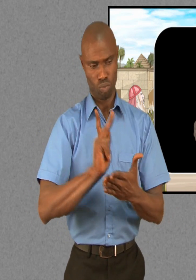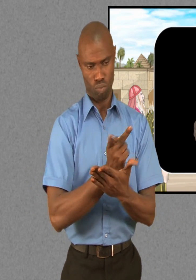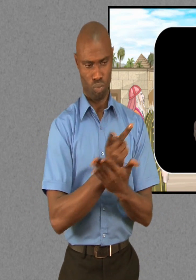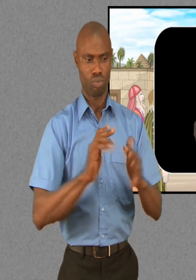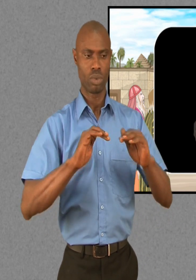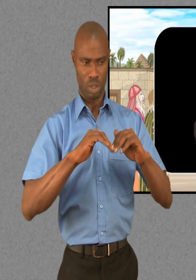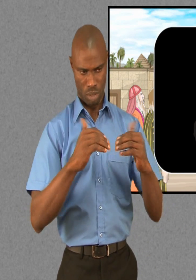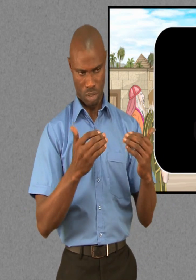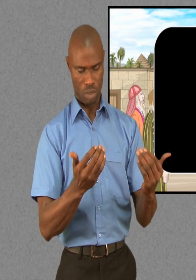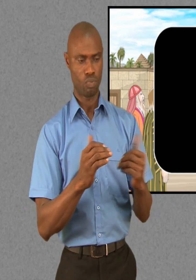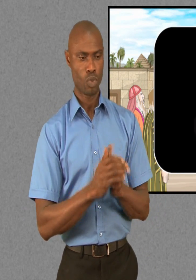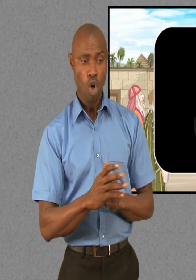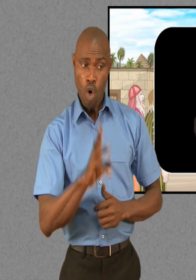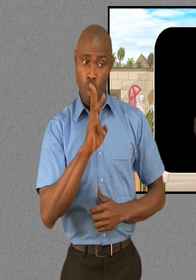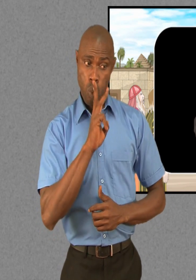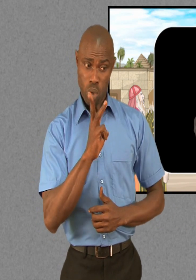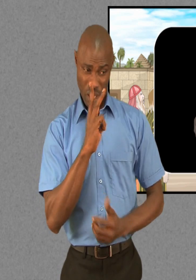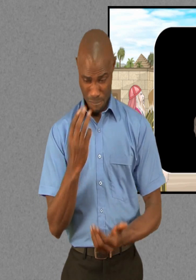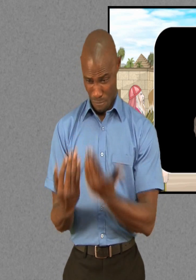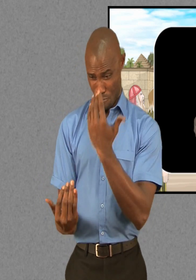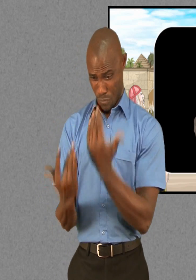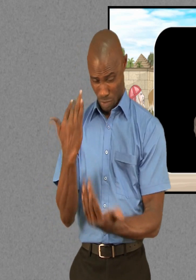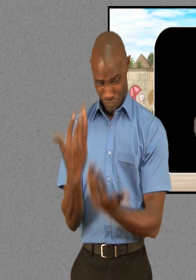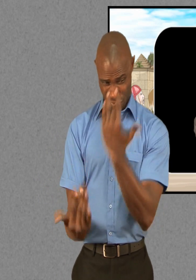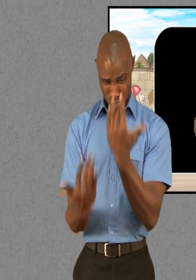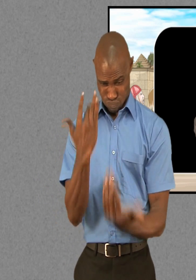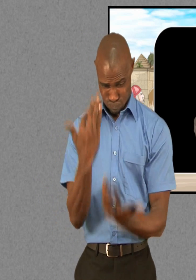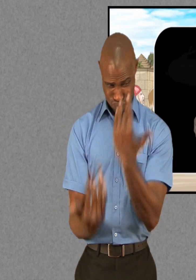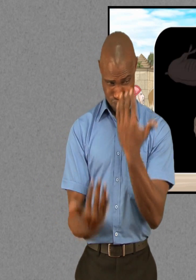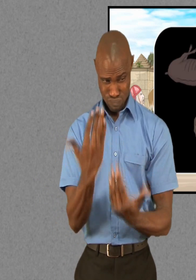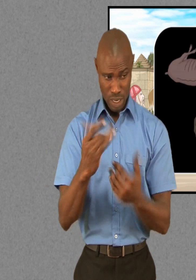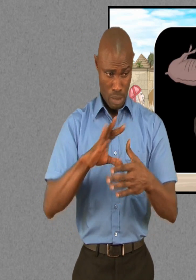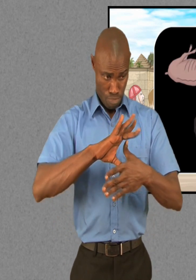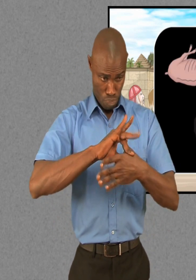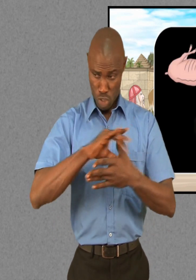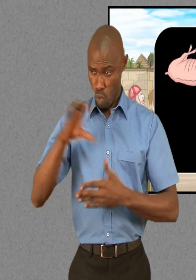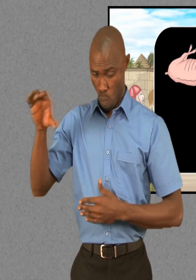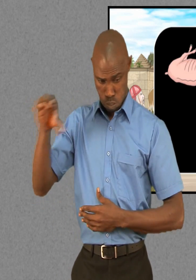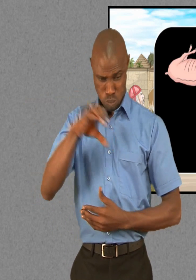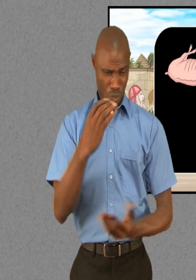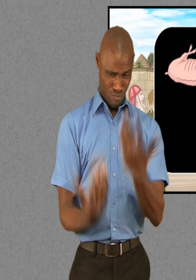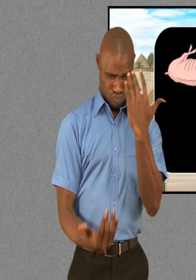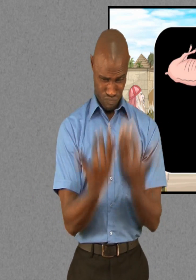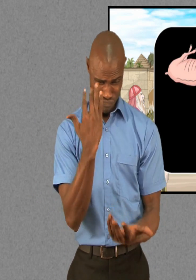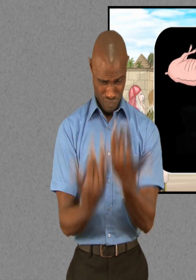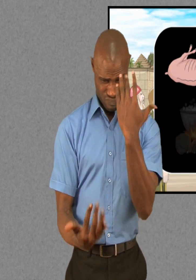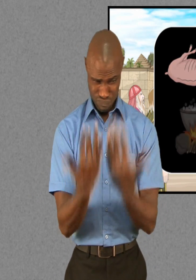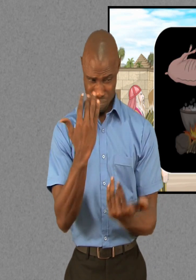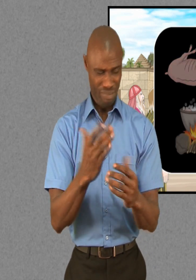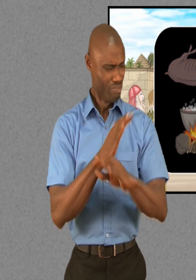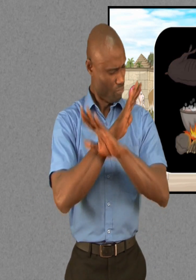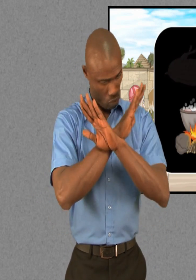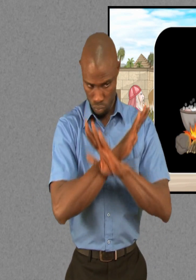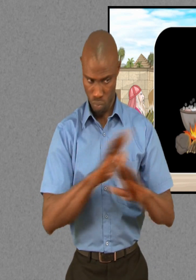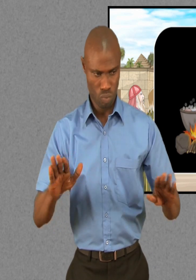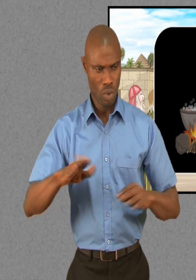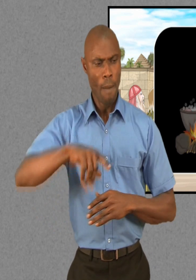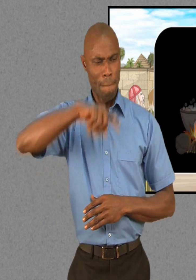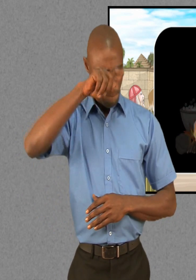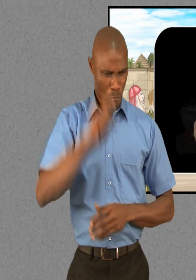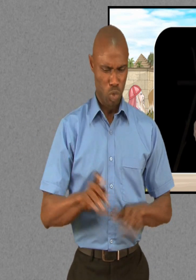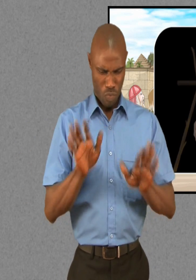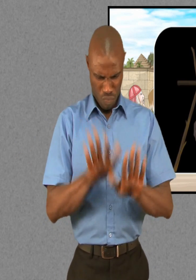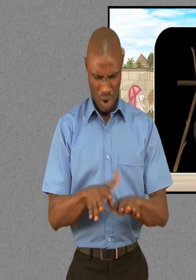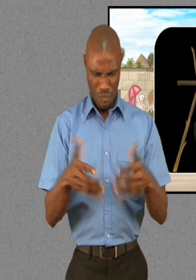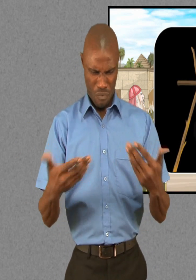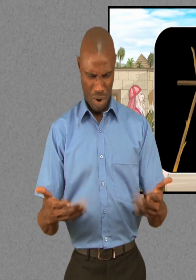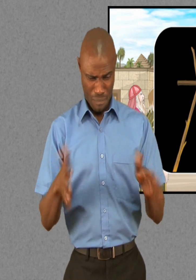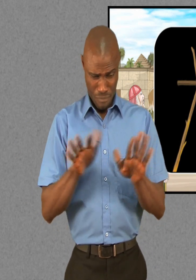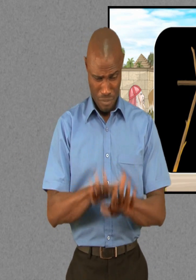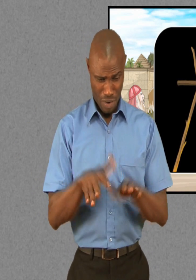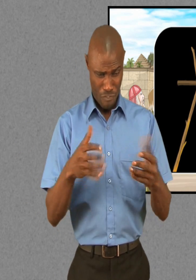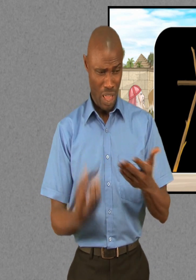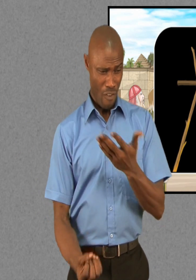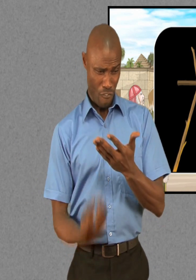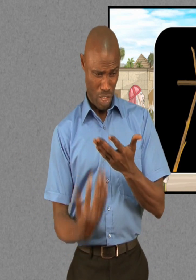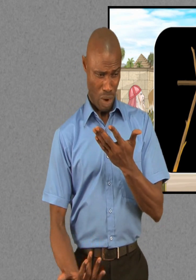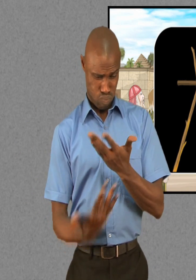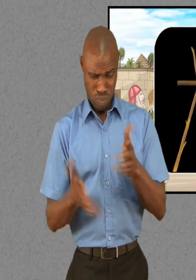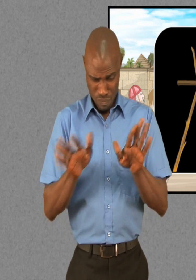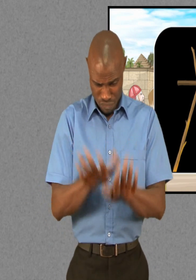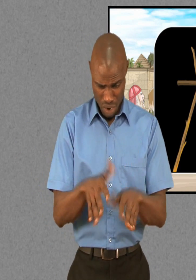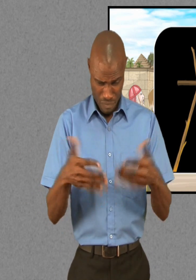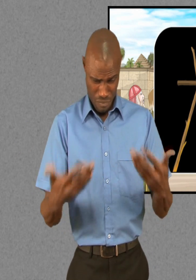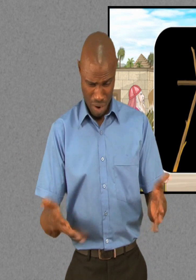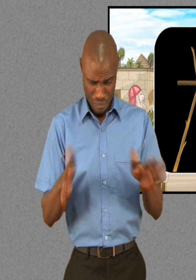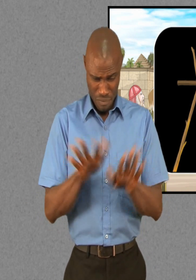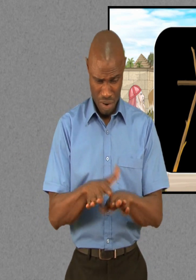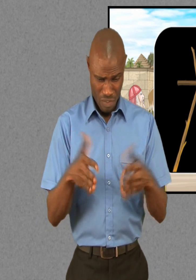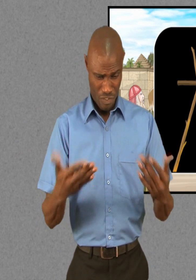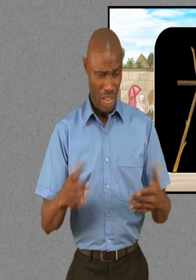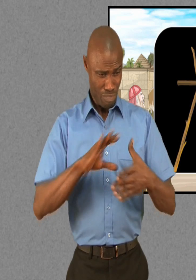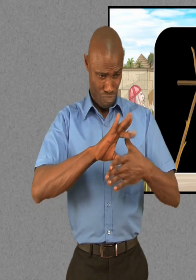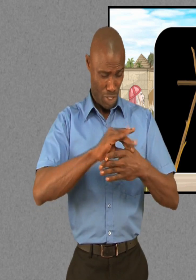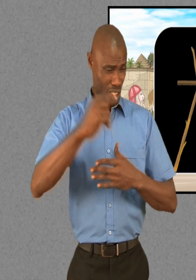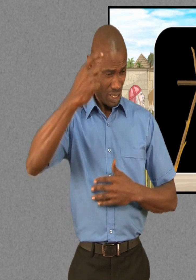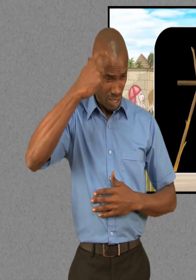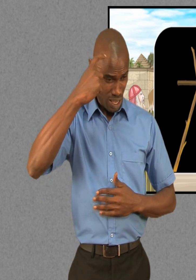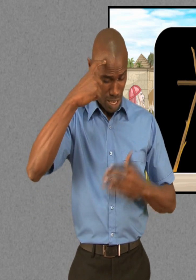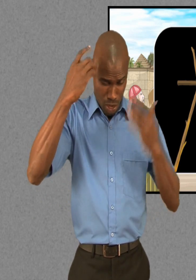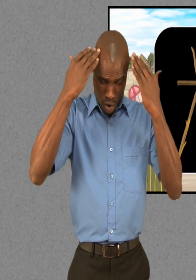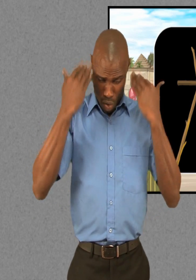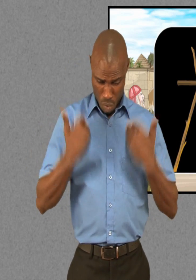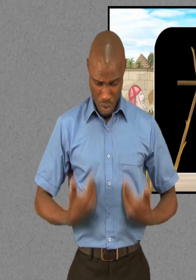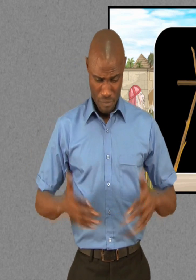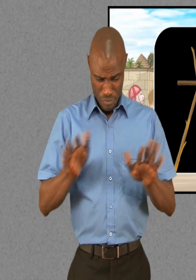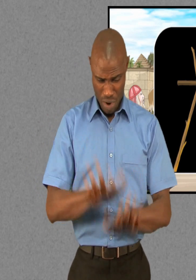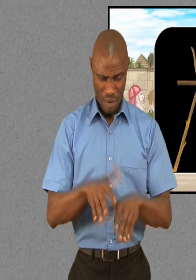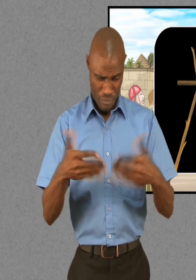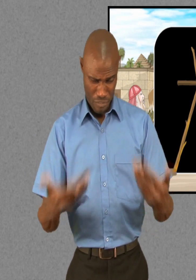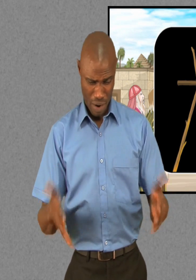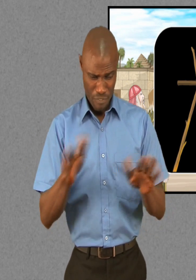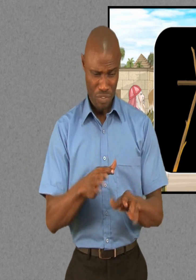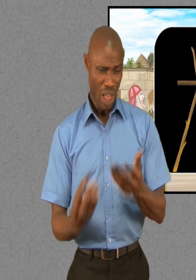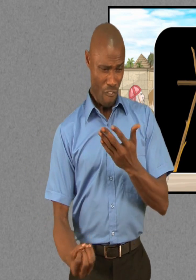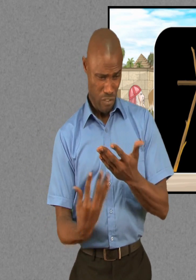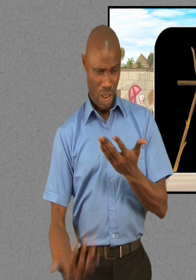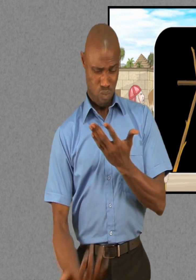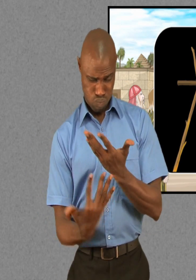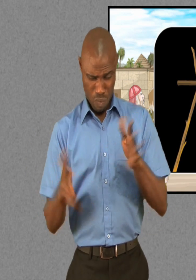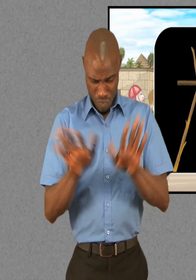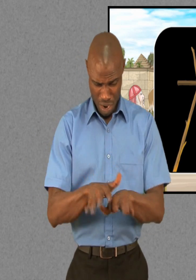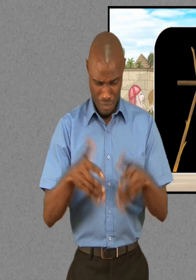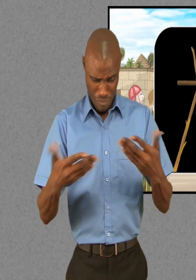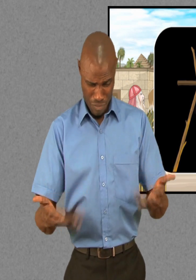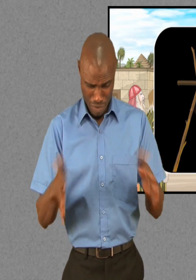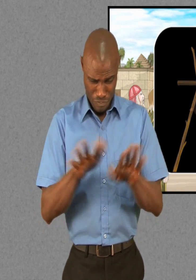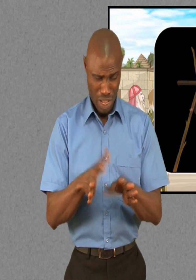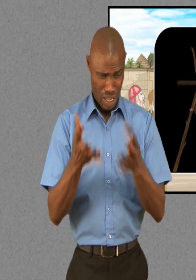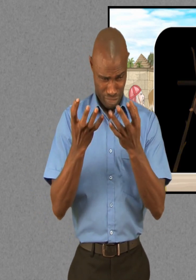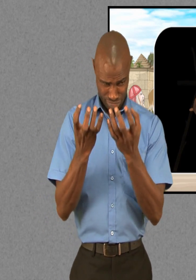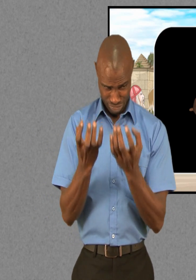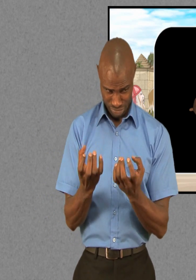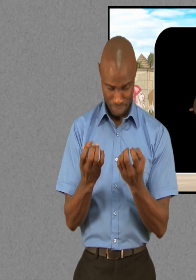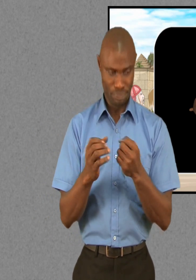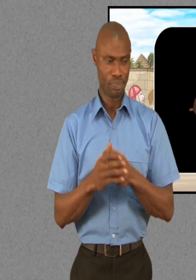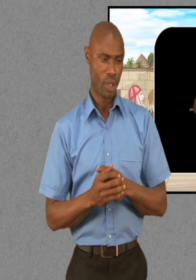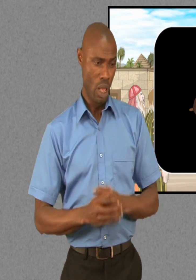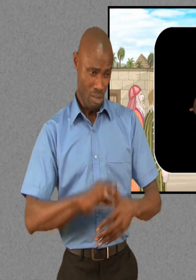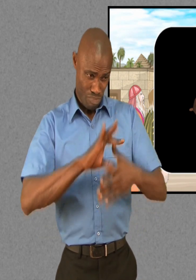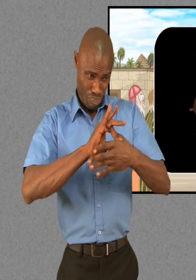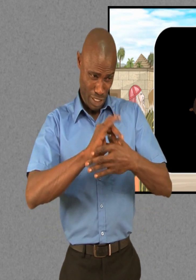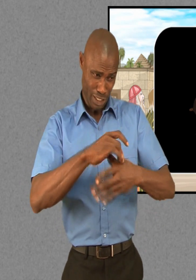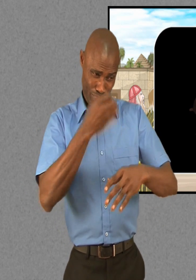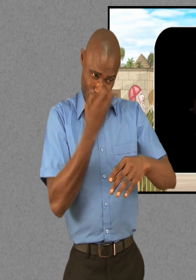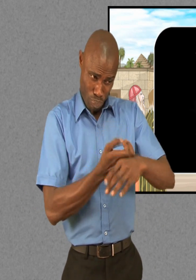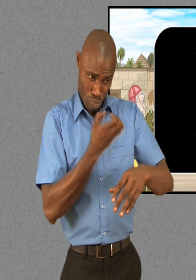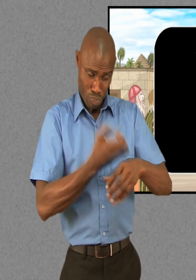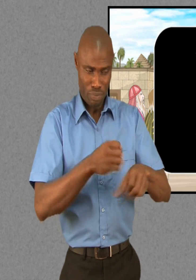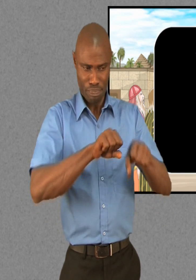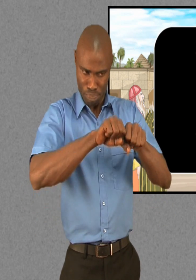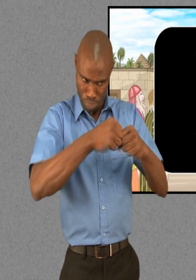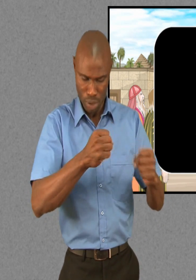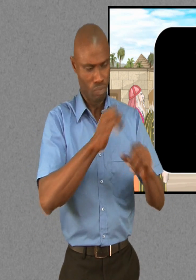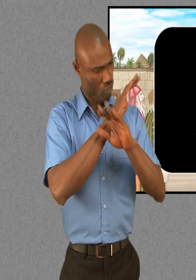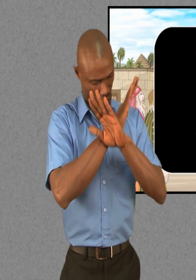They are to eat the meat that night, roasted over the fire, along with unleavened bread and bitter herbs.